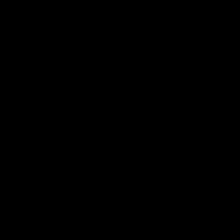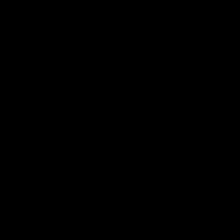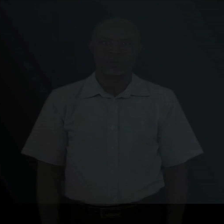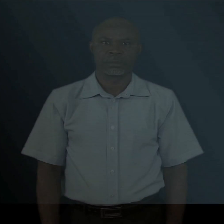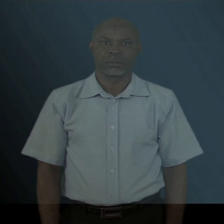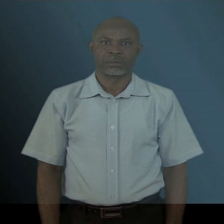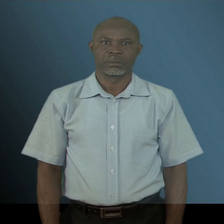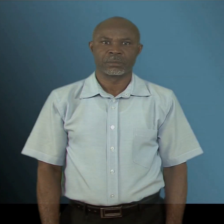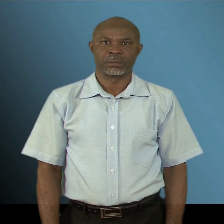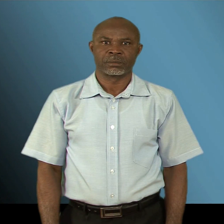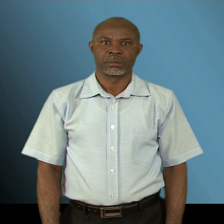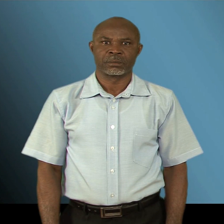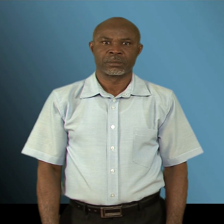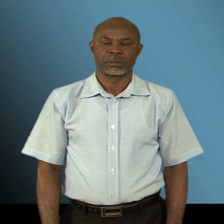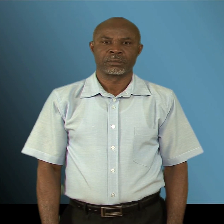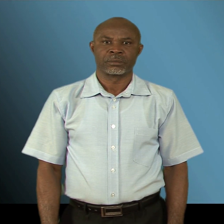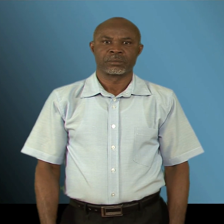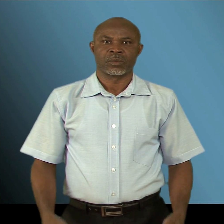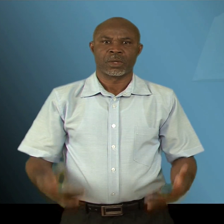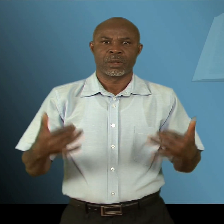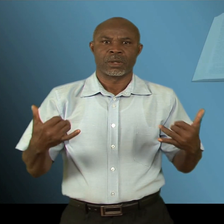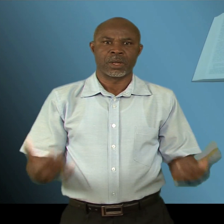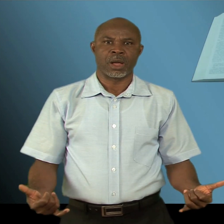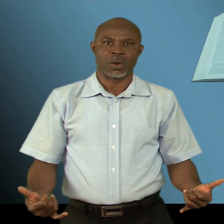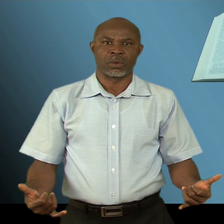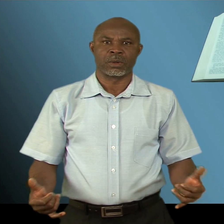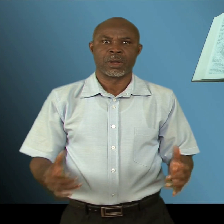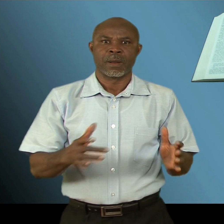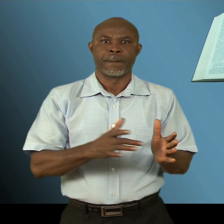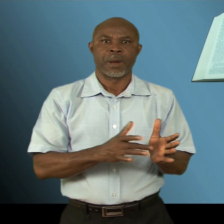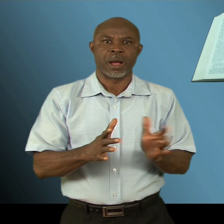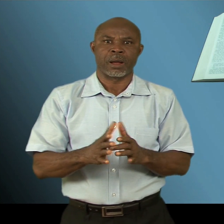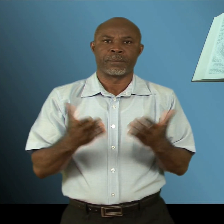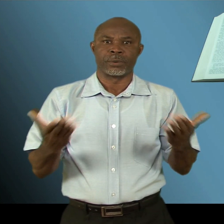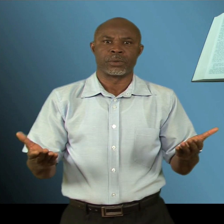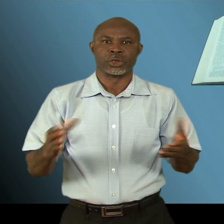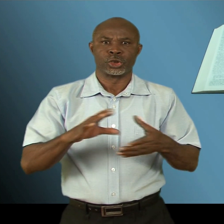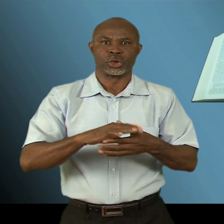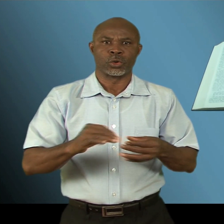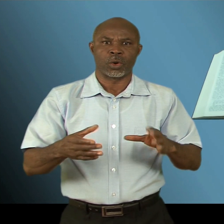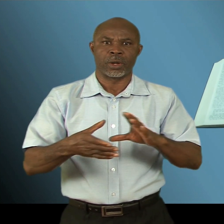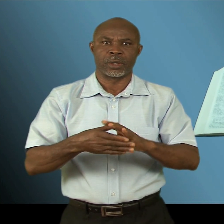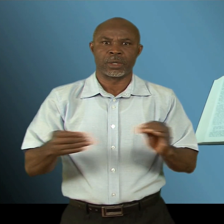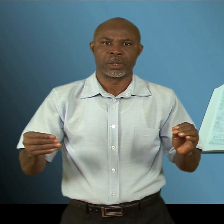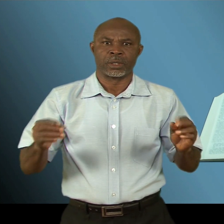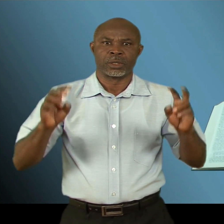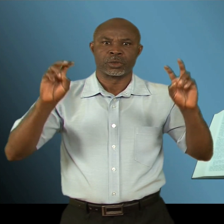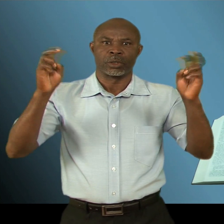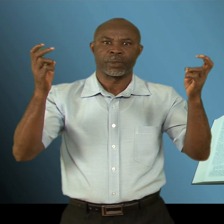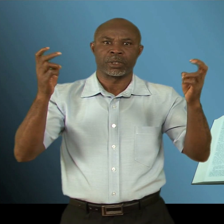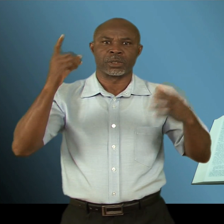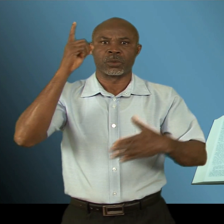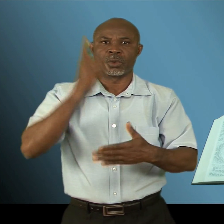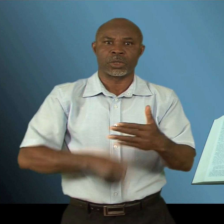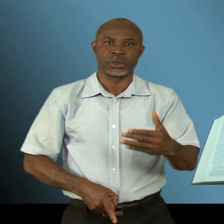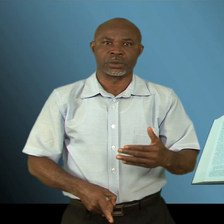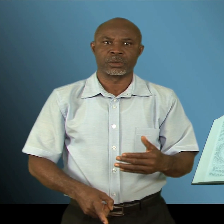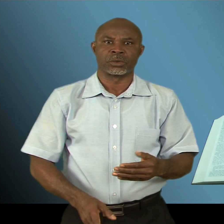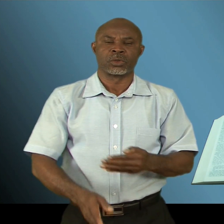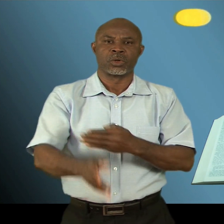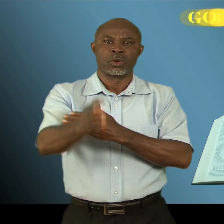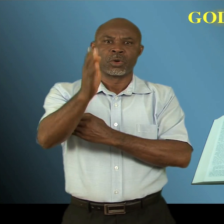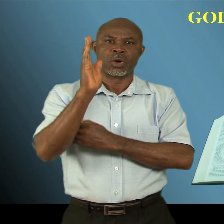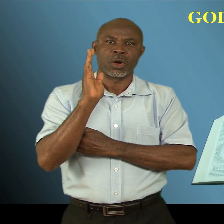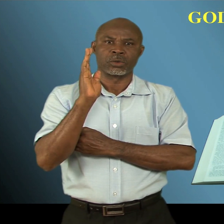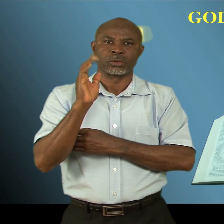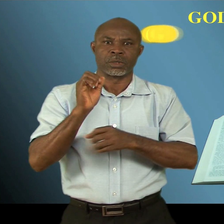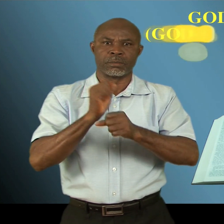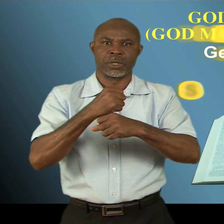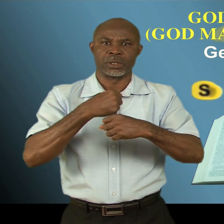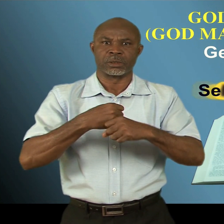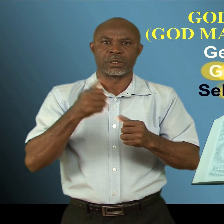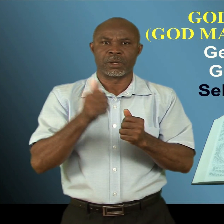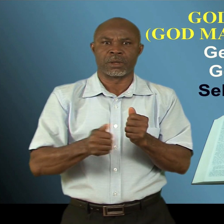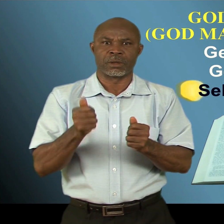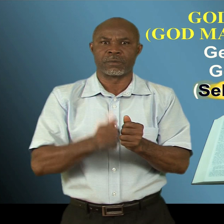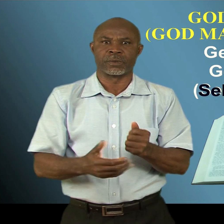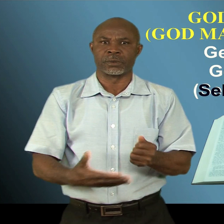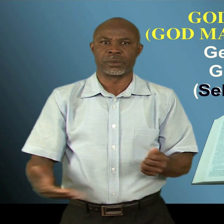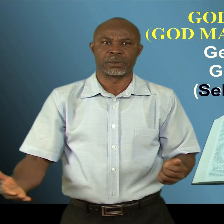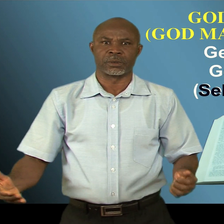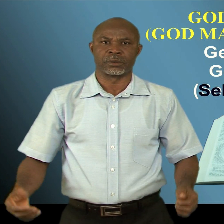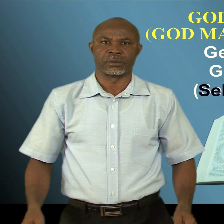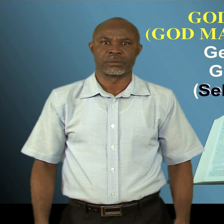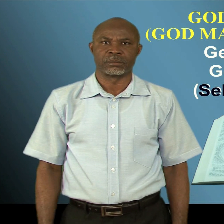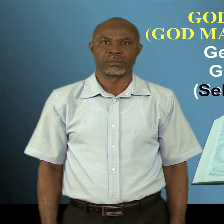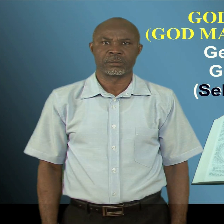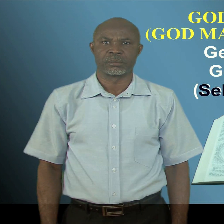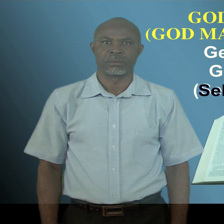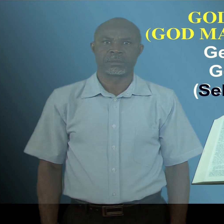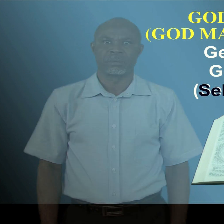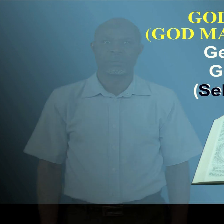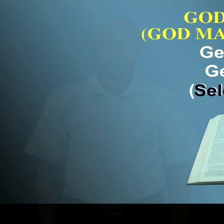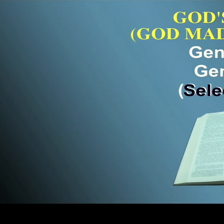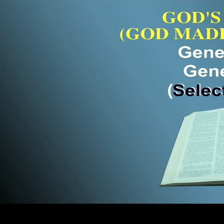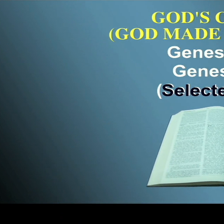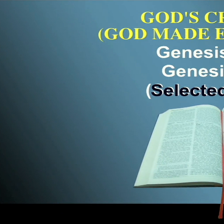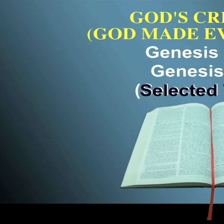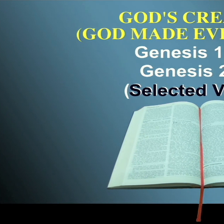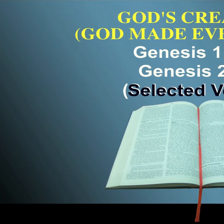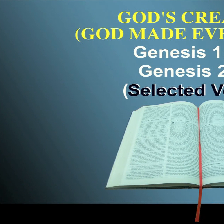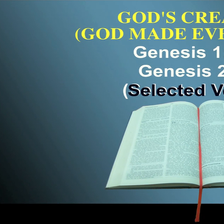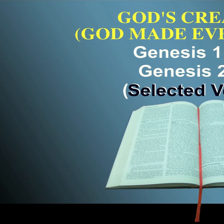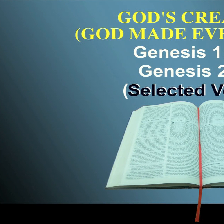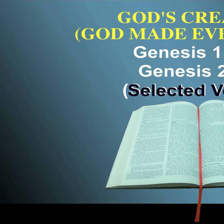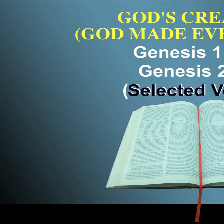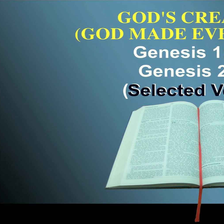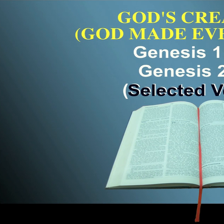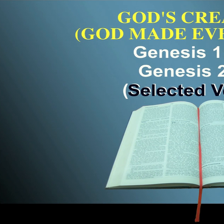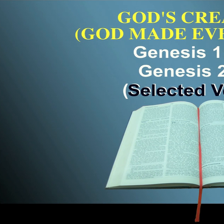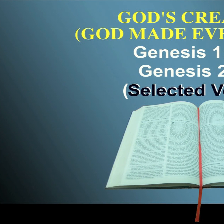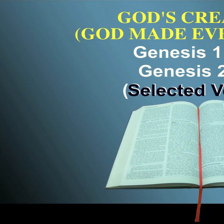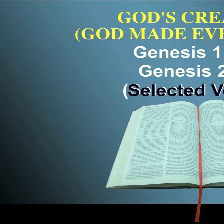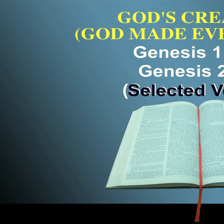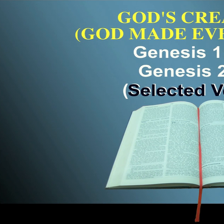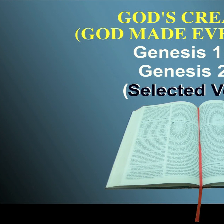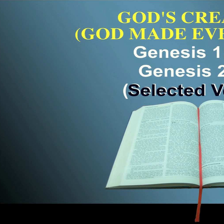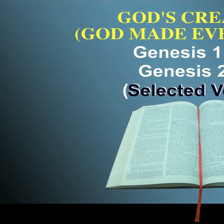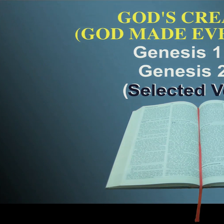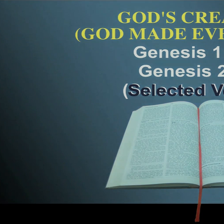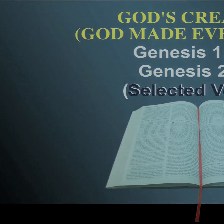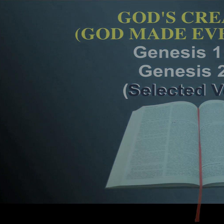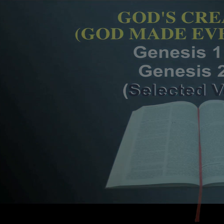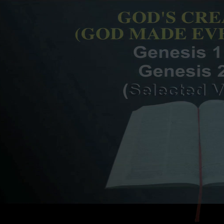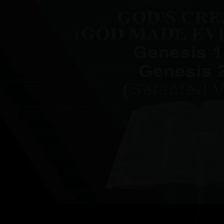God's creation (God made everything)